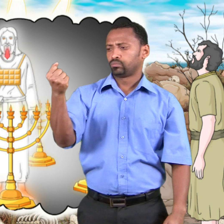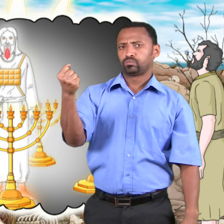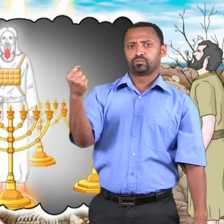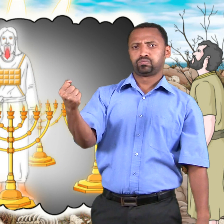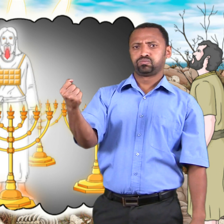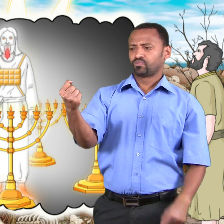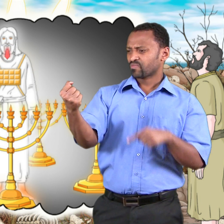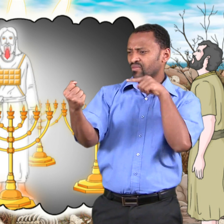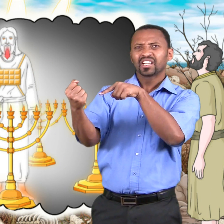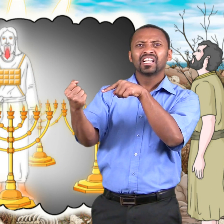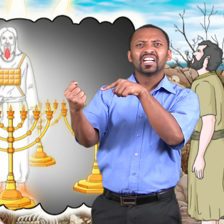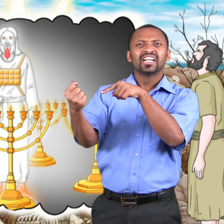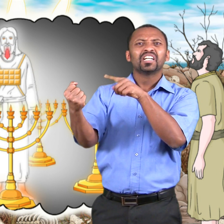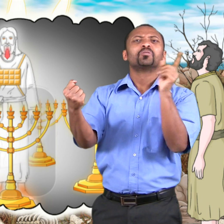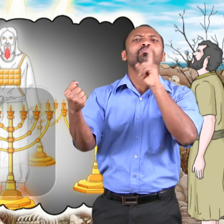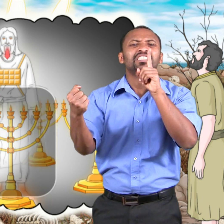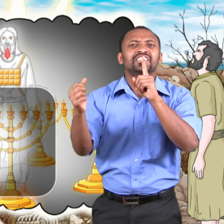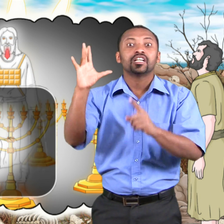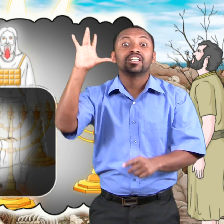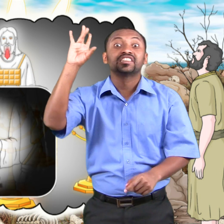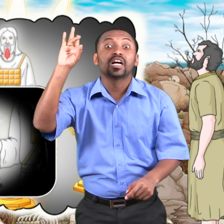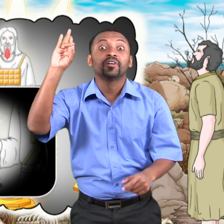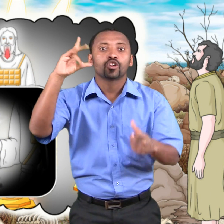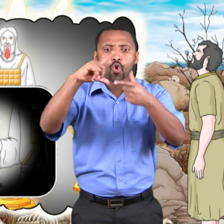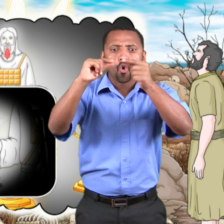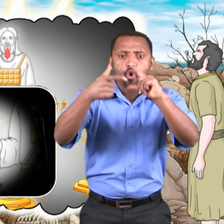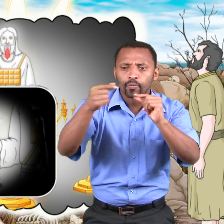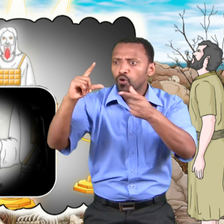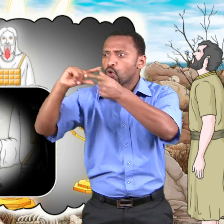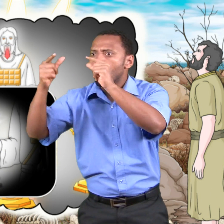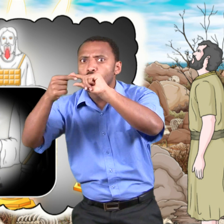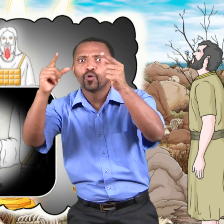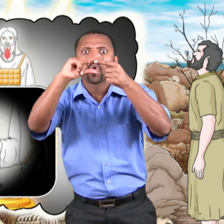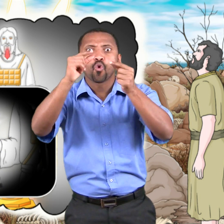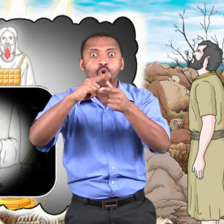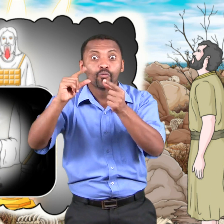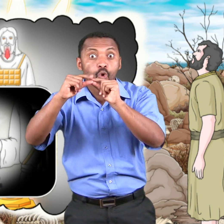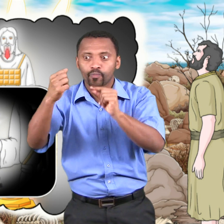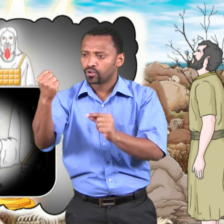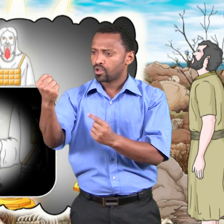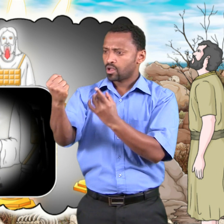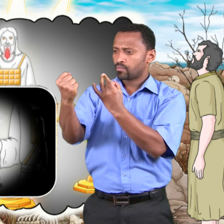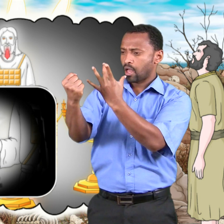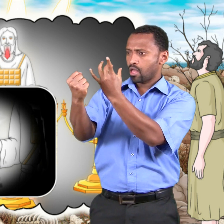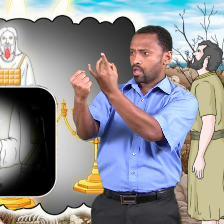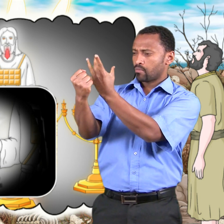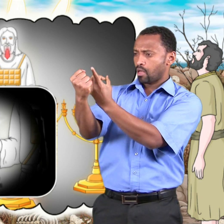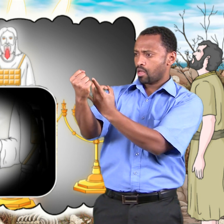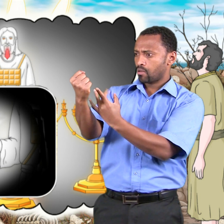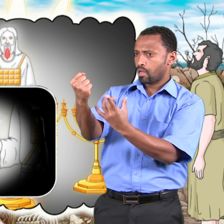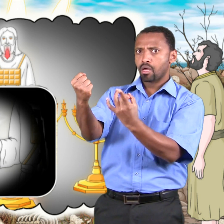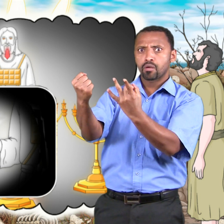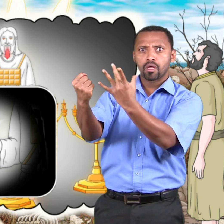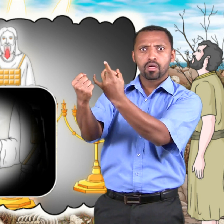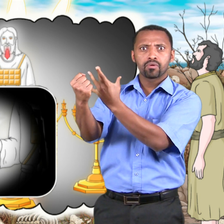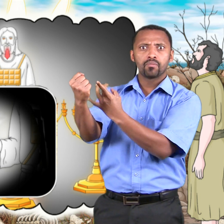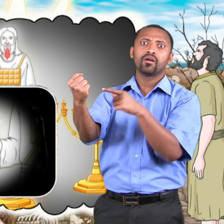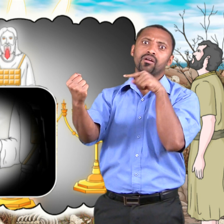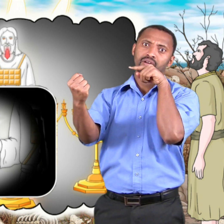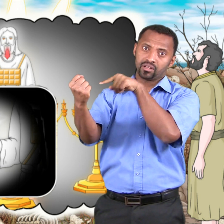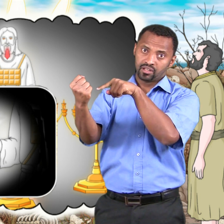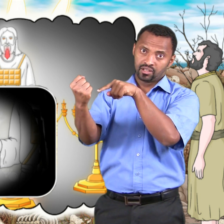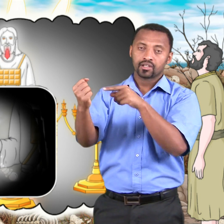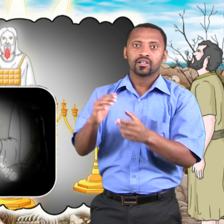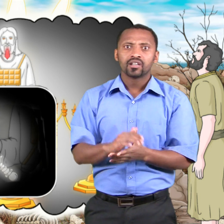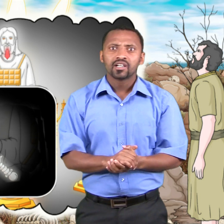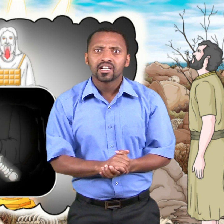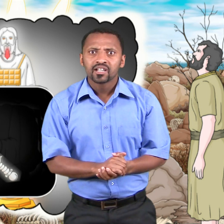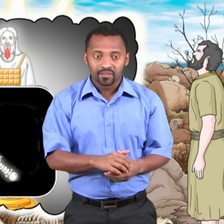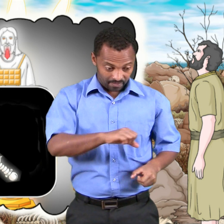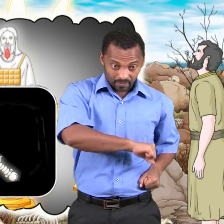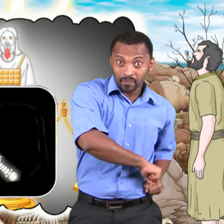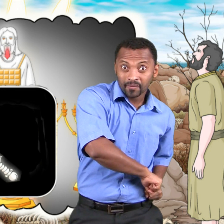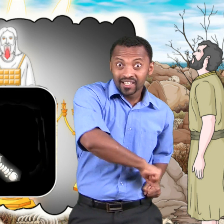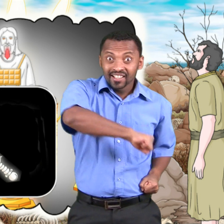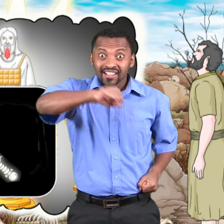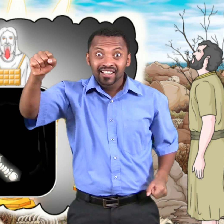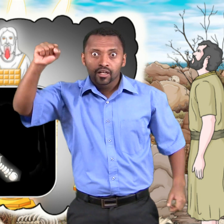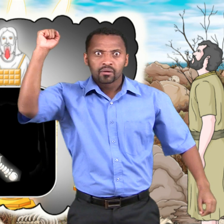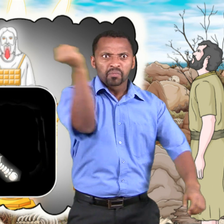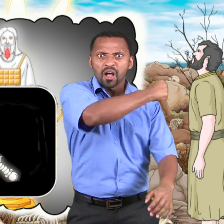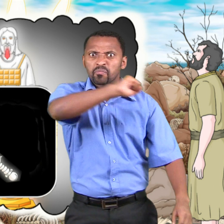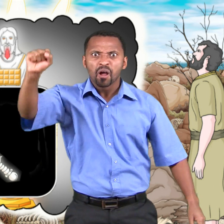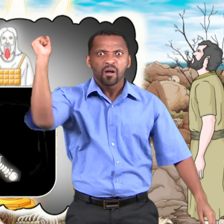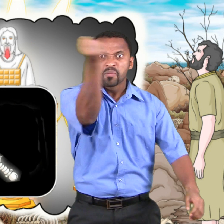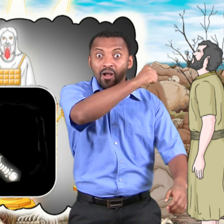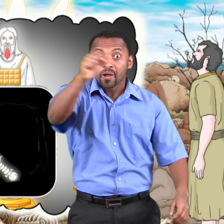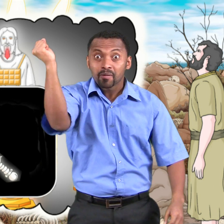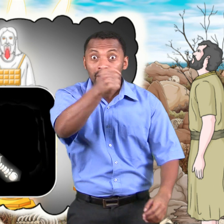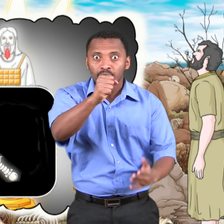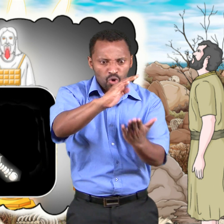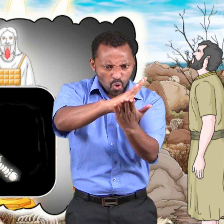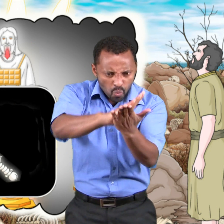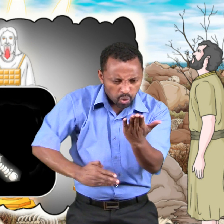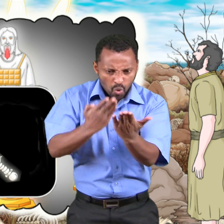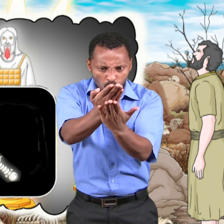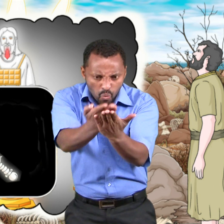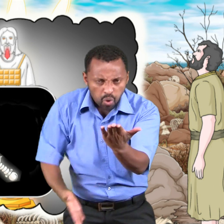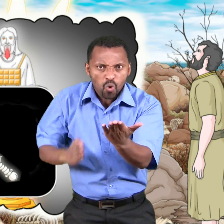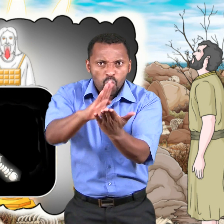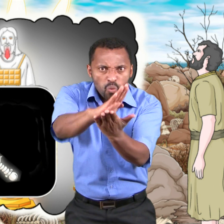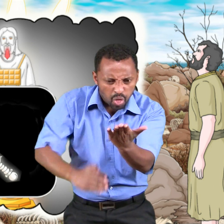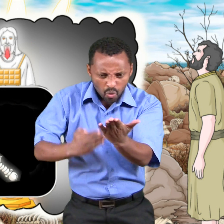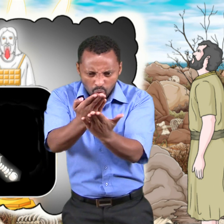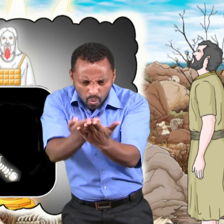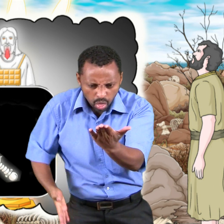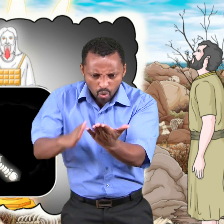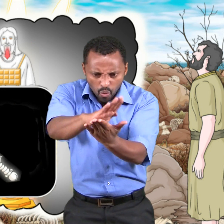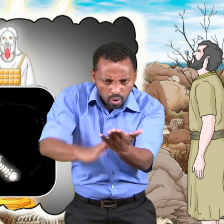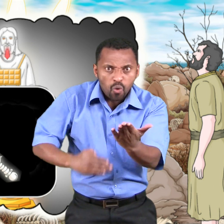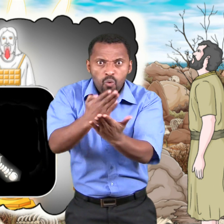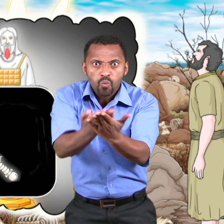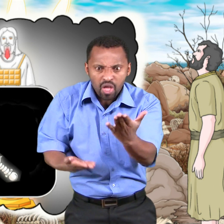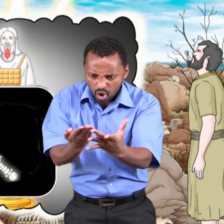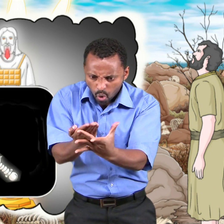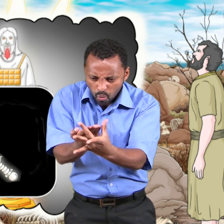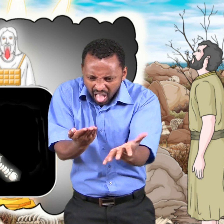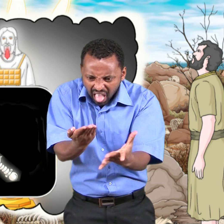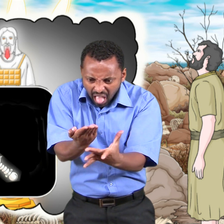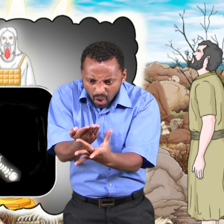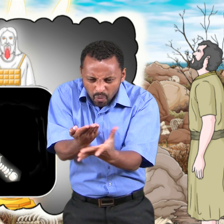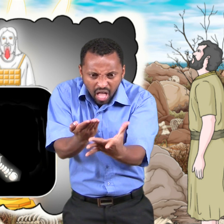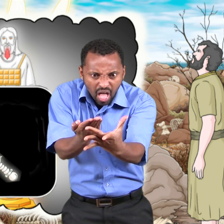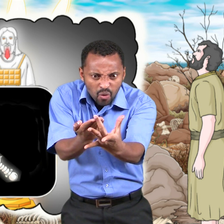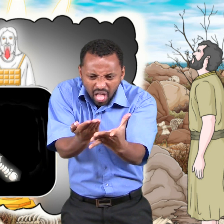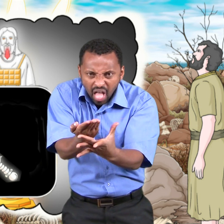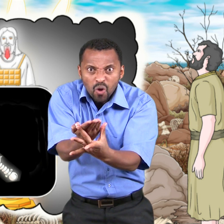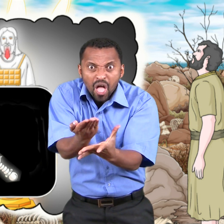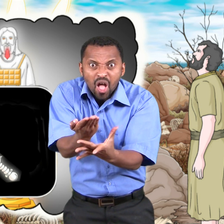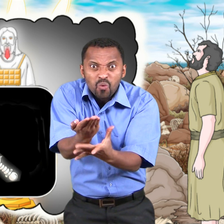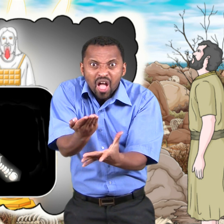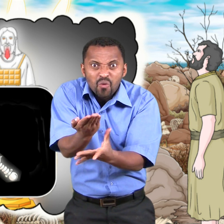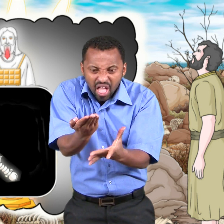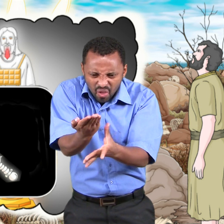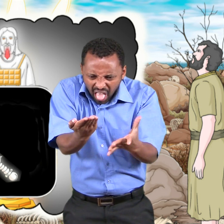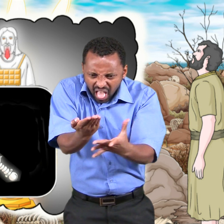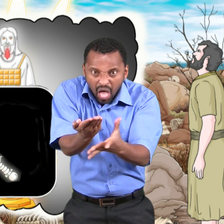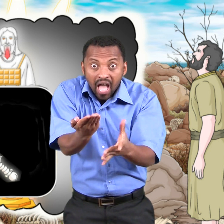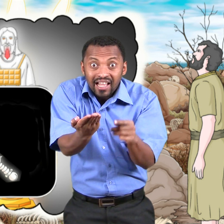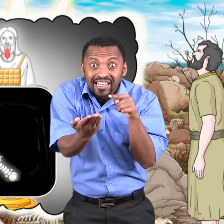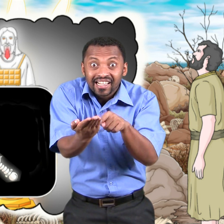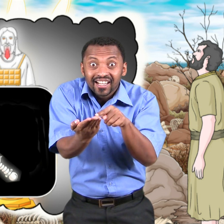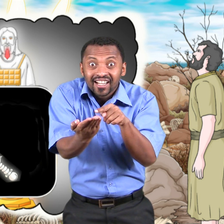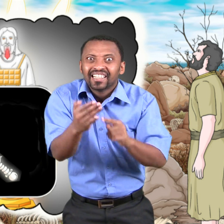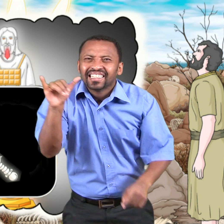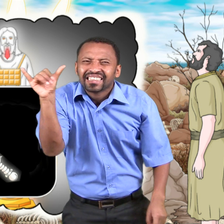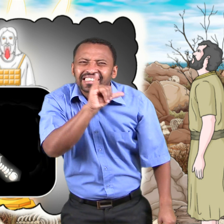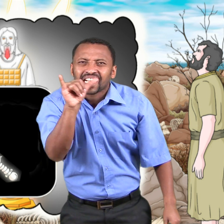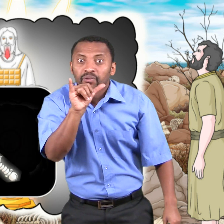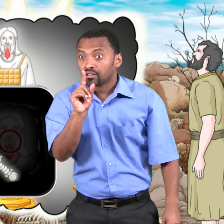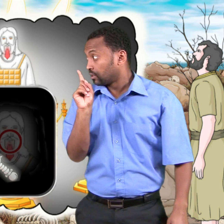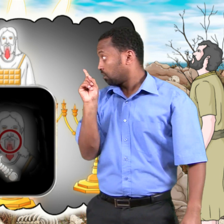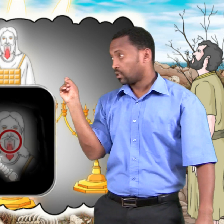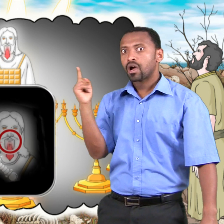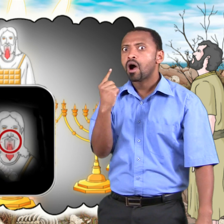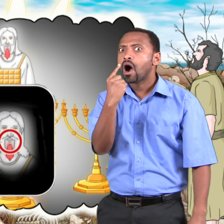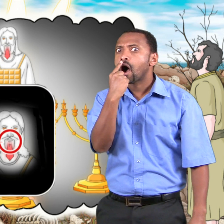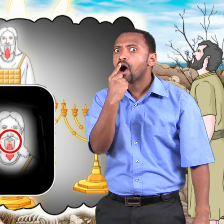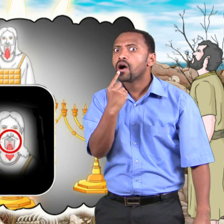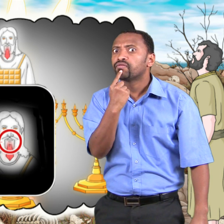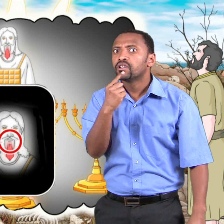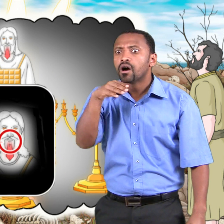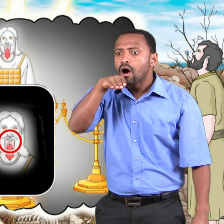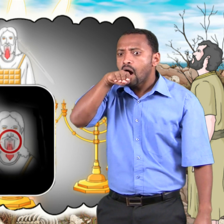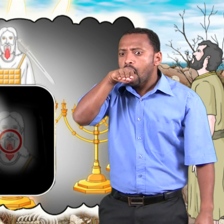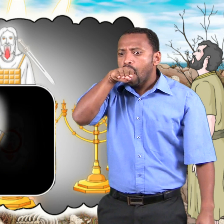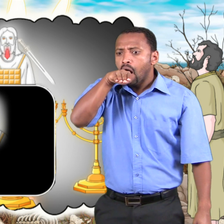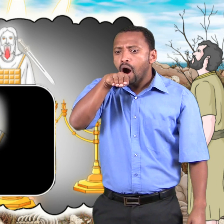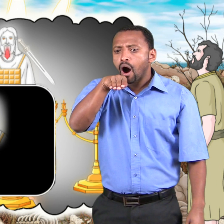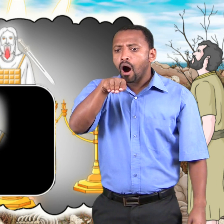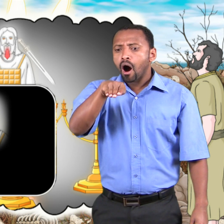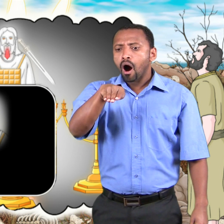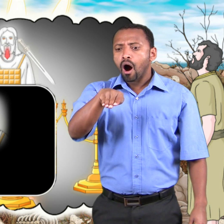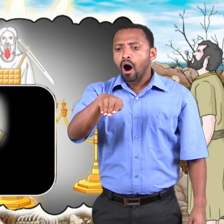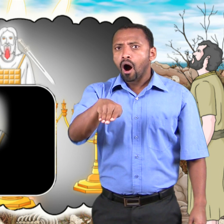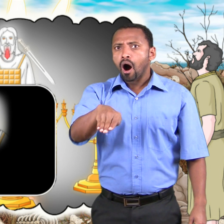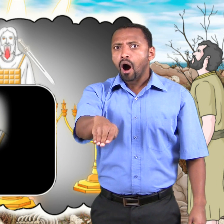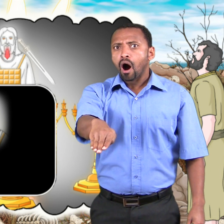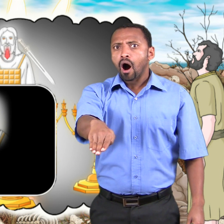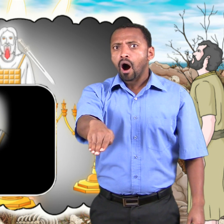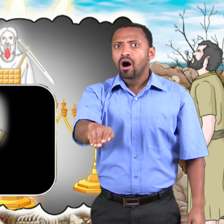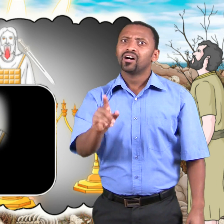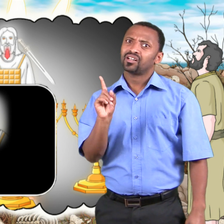He held in His right hand seven stars, and a sharp double-edged sword came from His mouth.